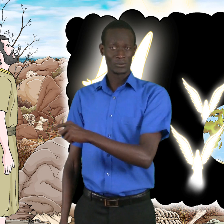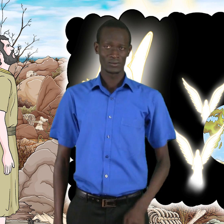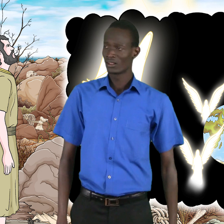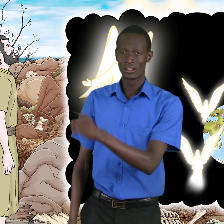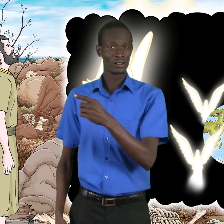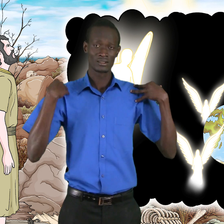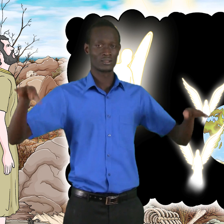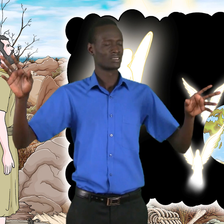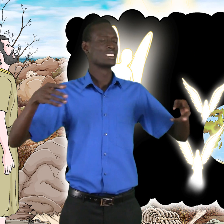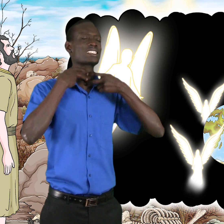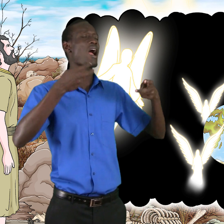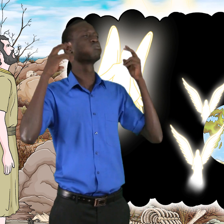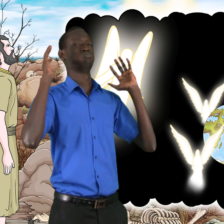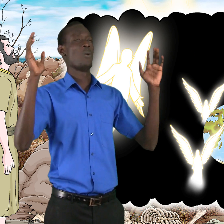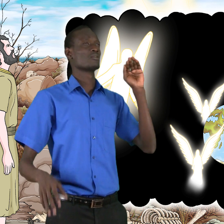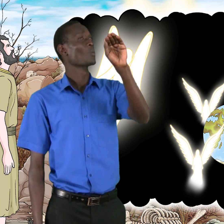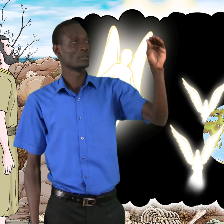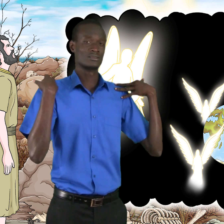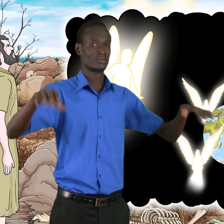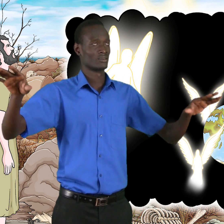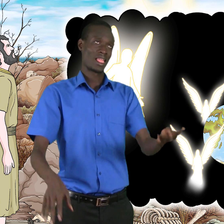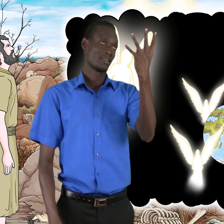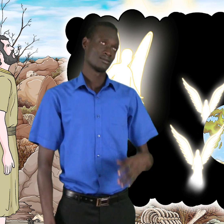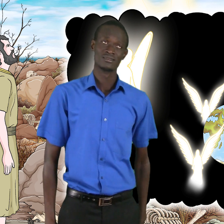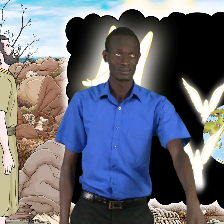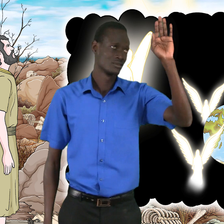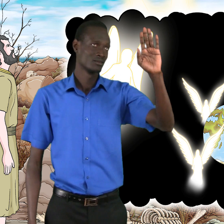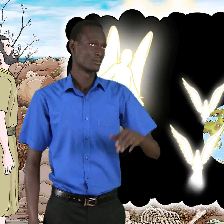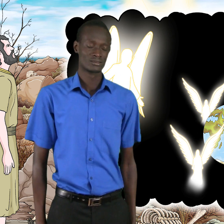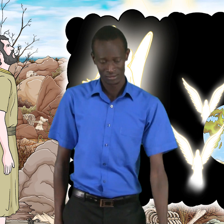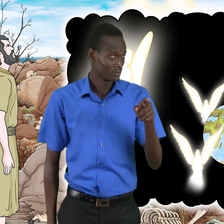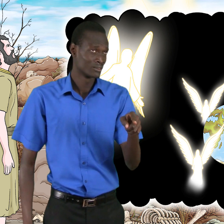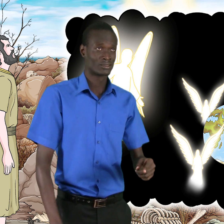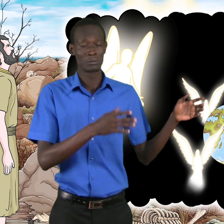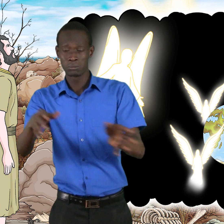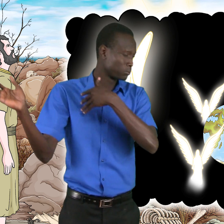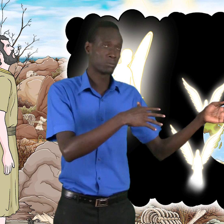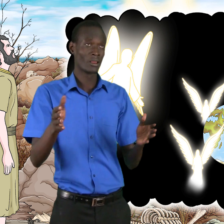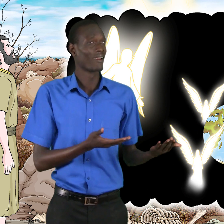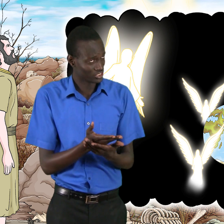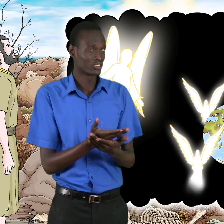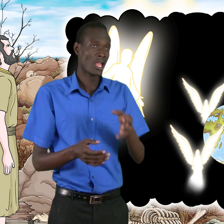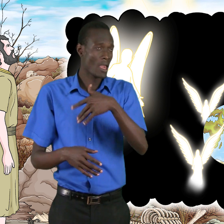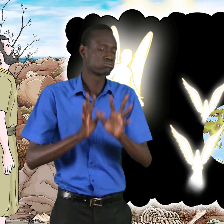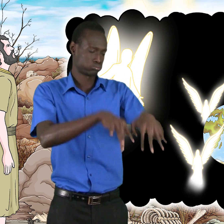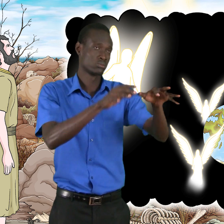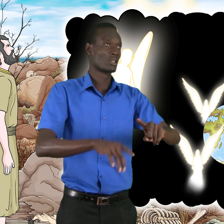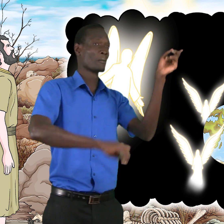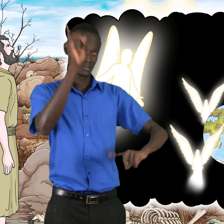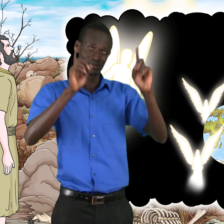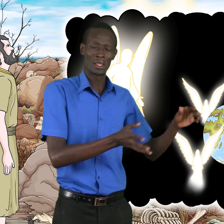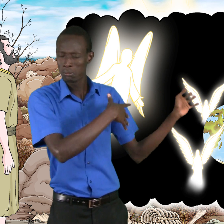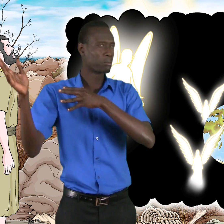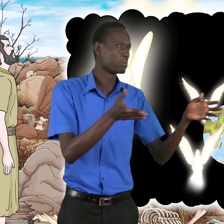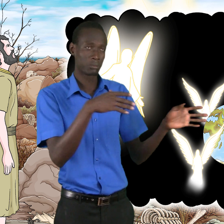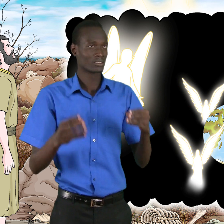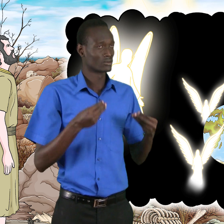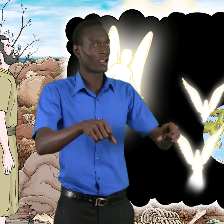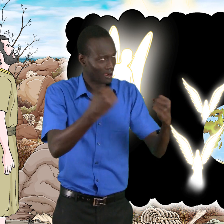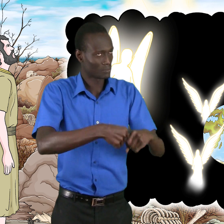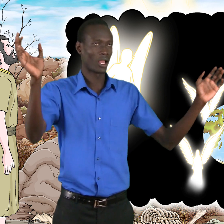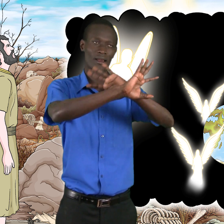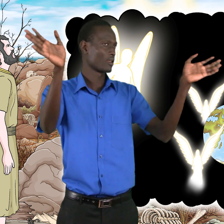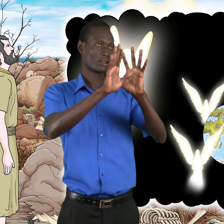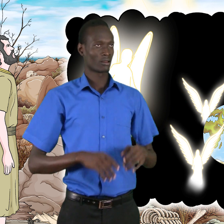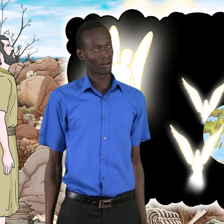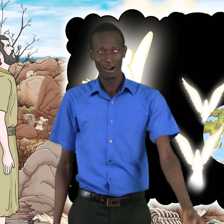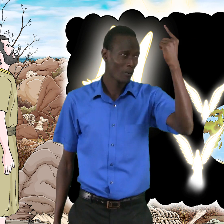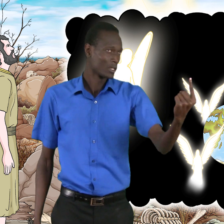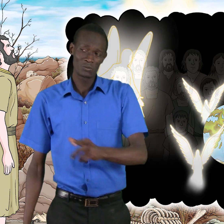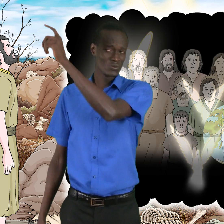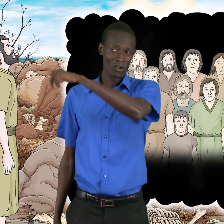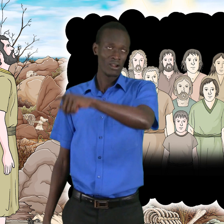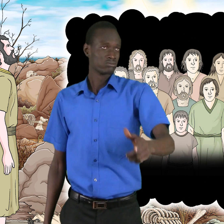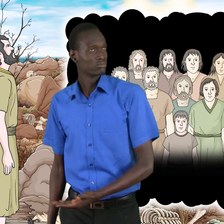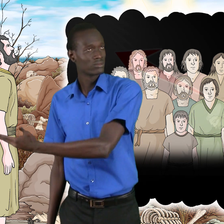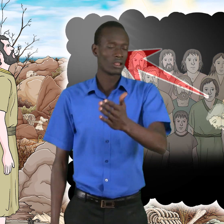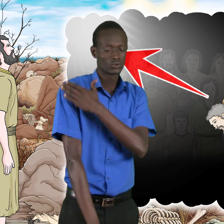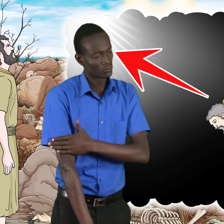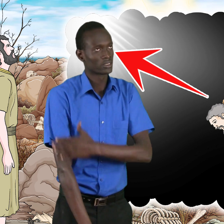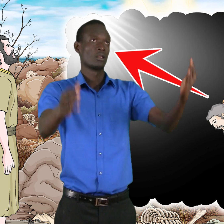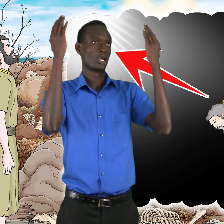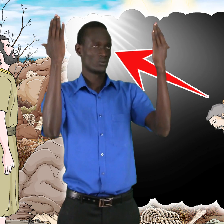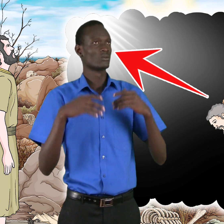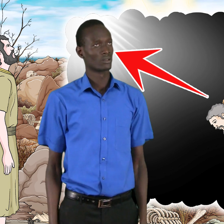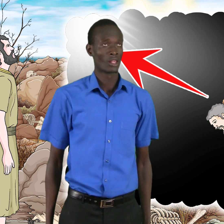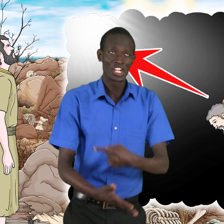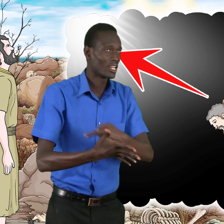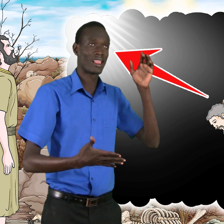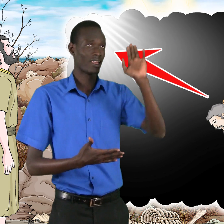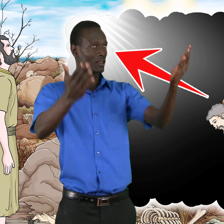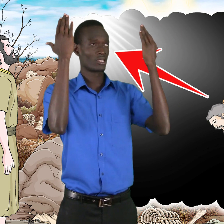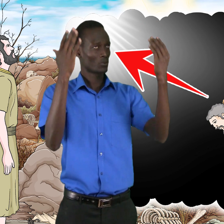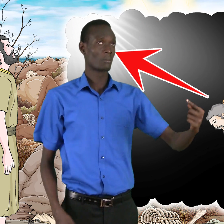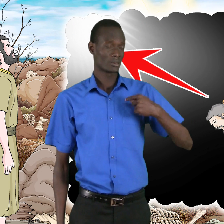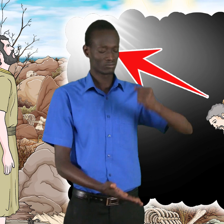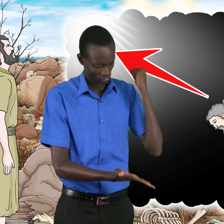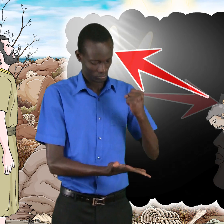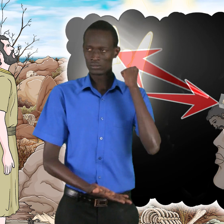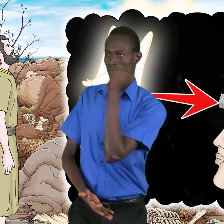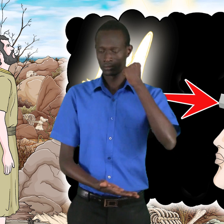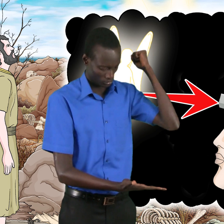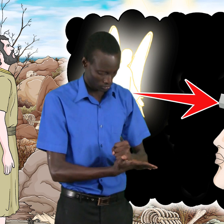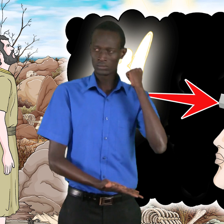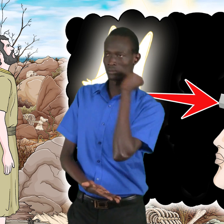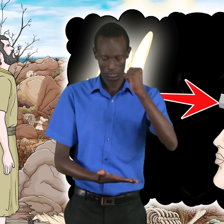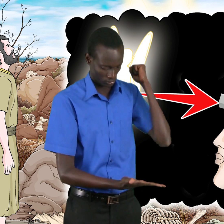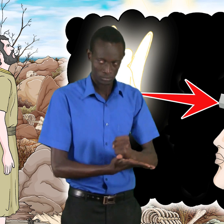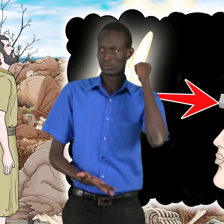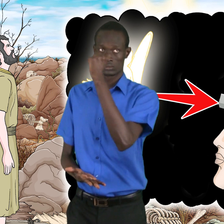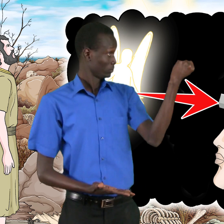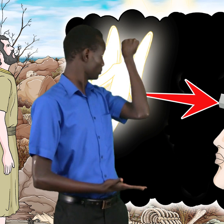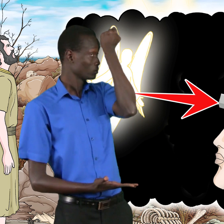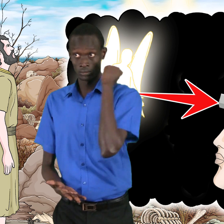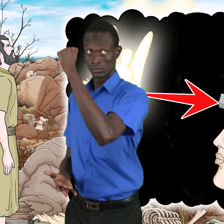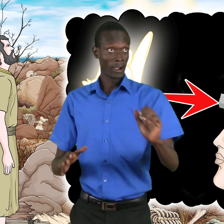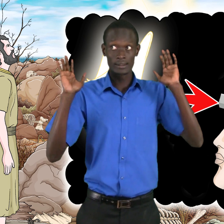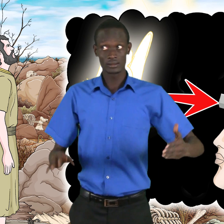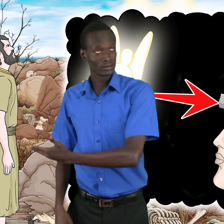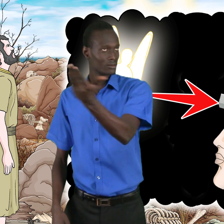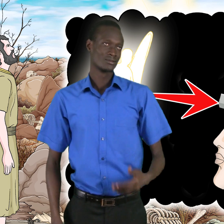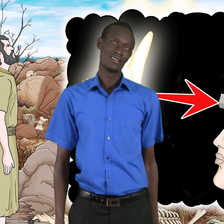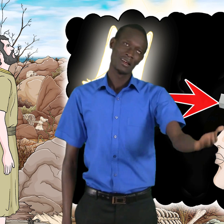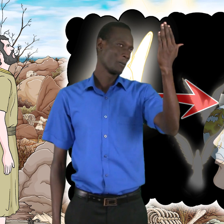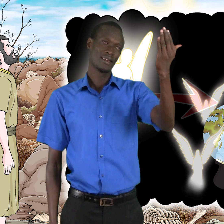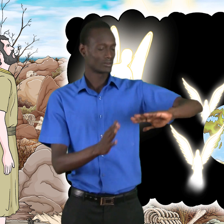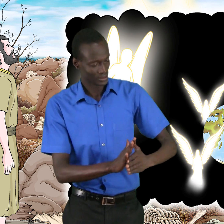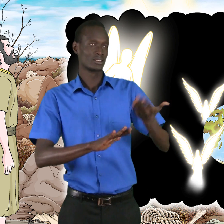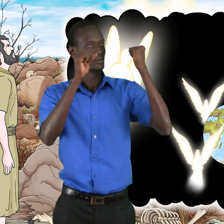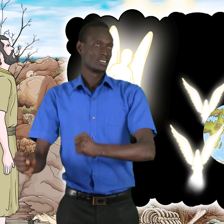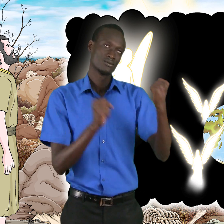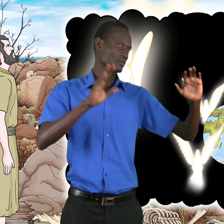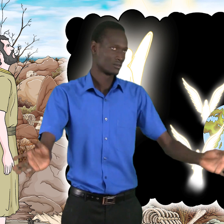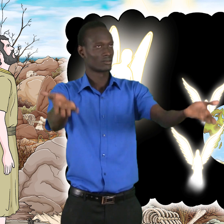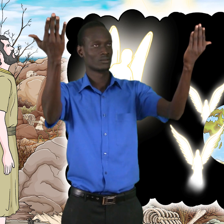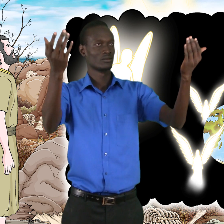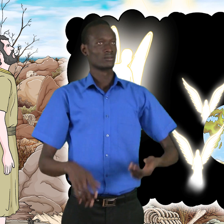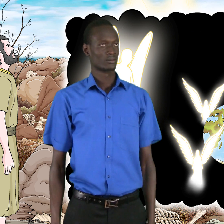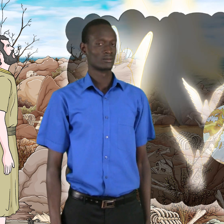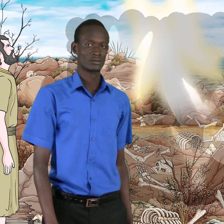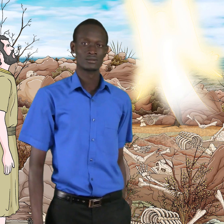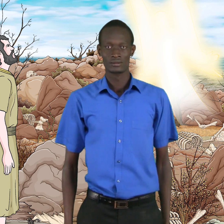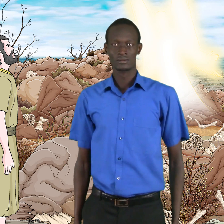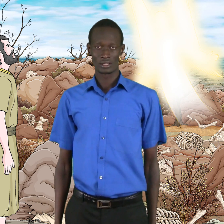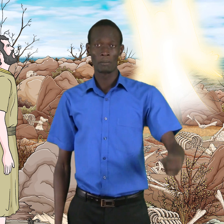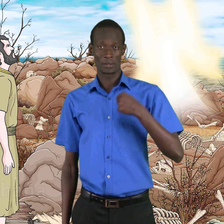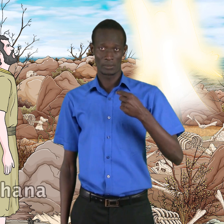And he called out in a loud voice to the four angels who had been given power to harm the land and the sea: “Do not harm the land or sea or trees until we have sealed the foreheads of the servants of our God.”